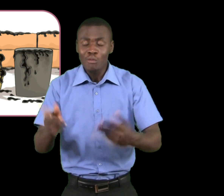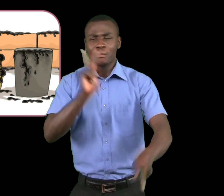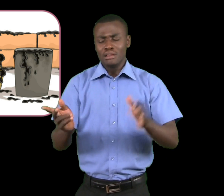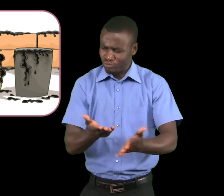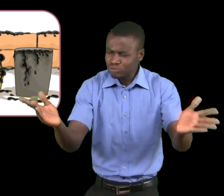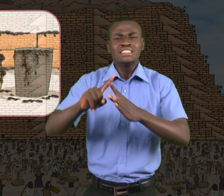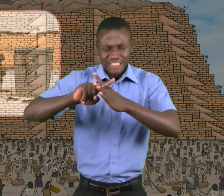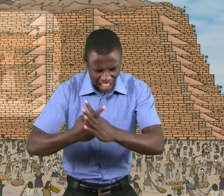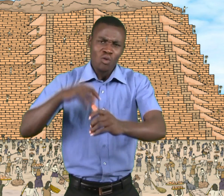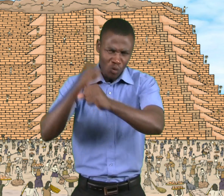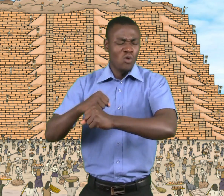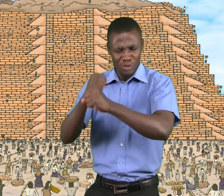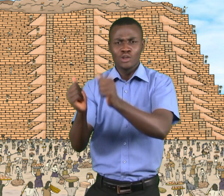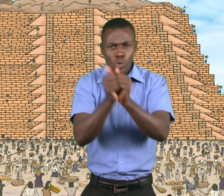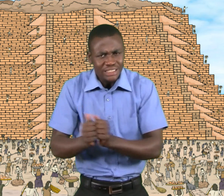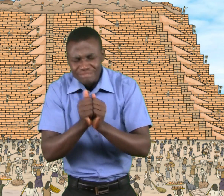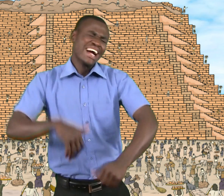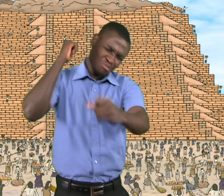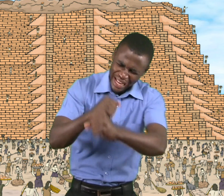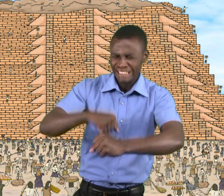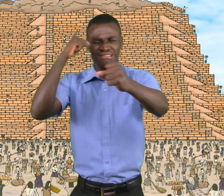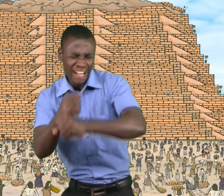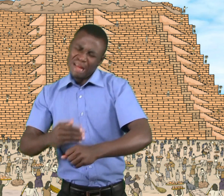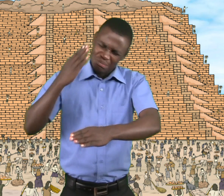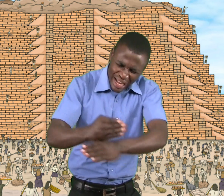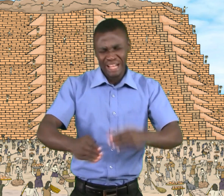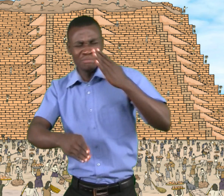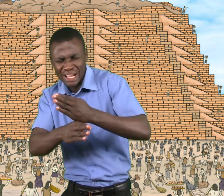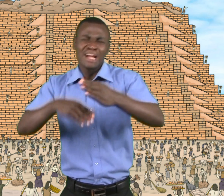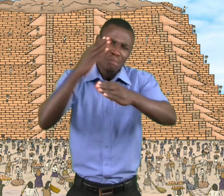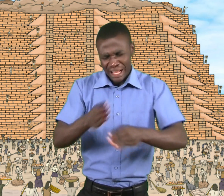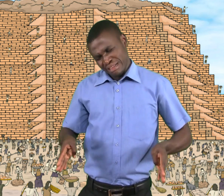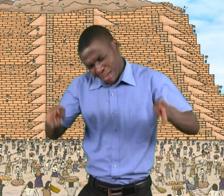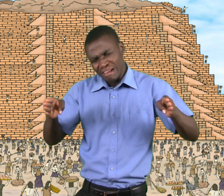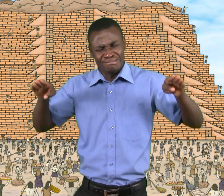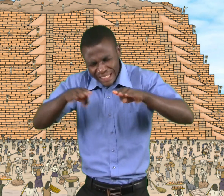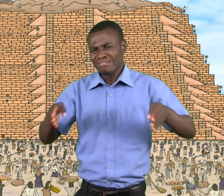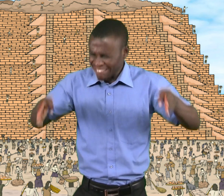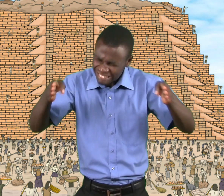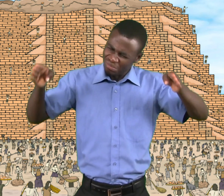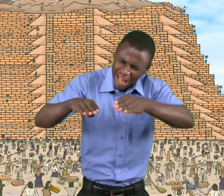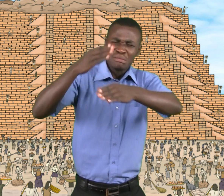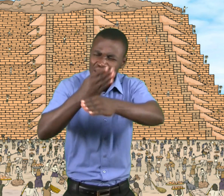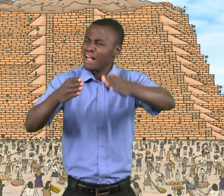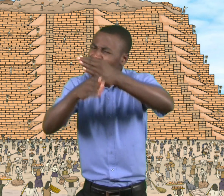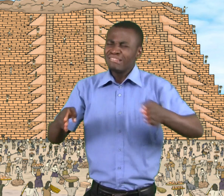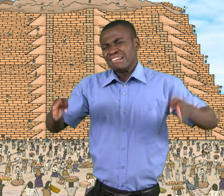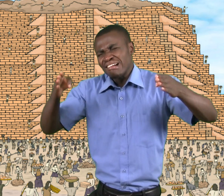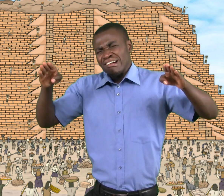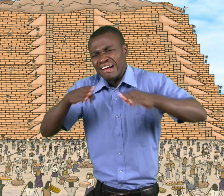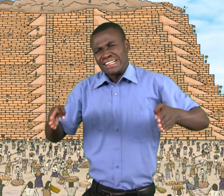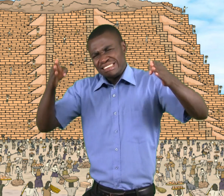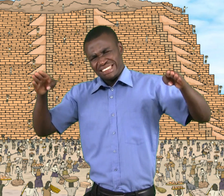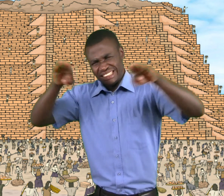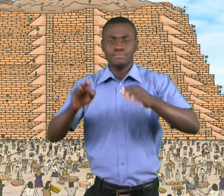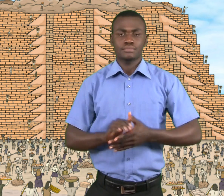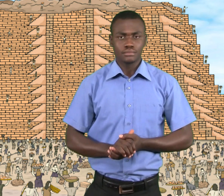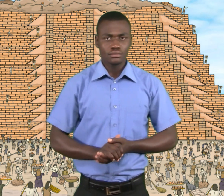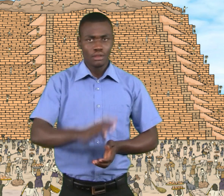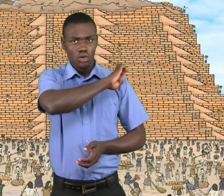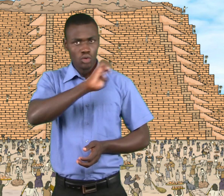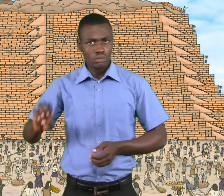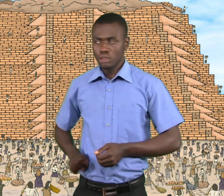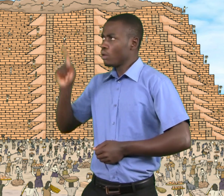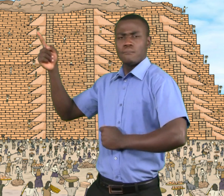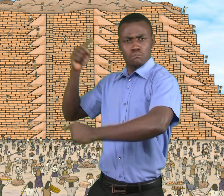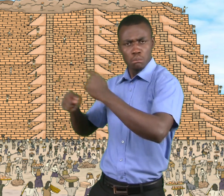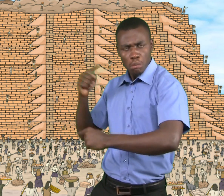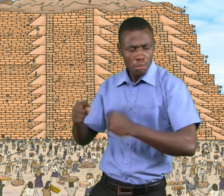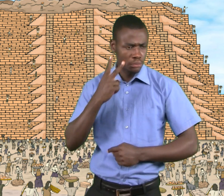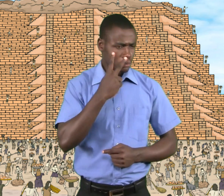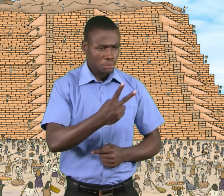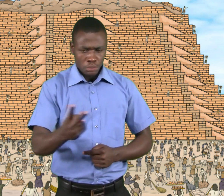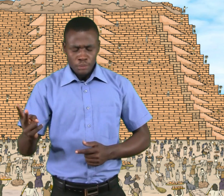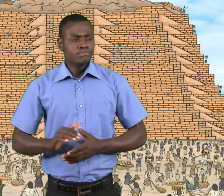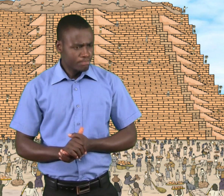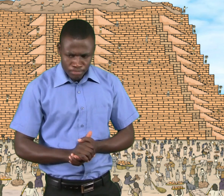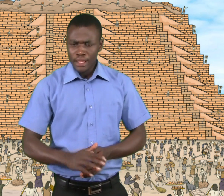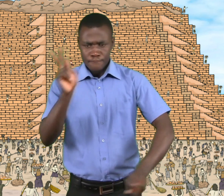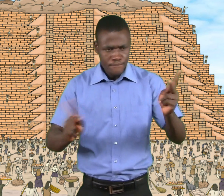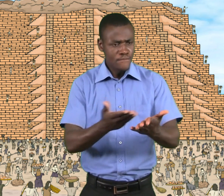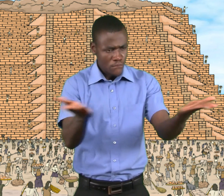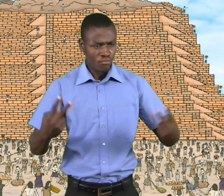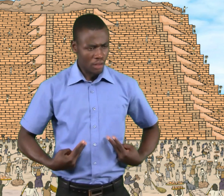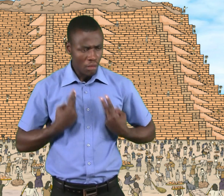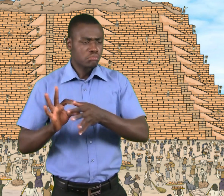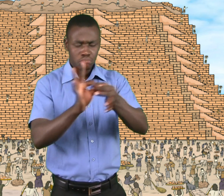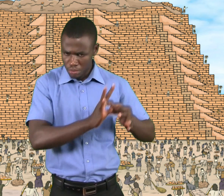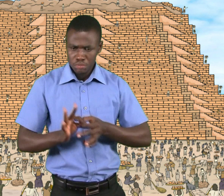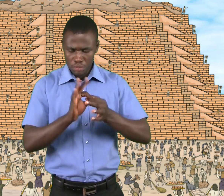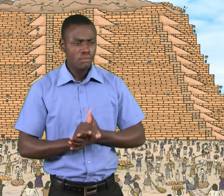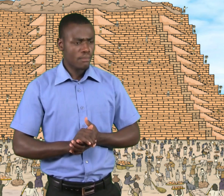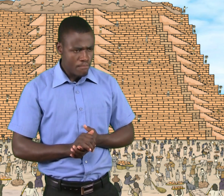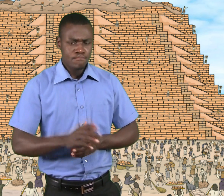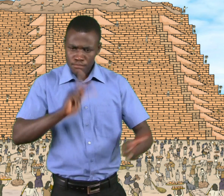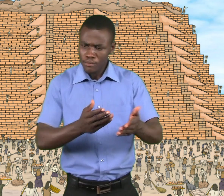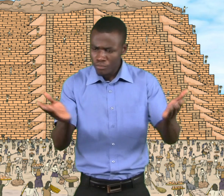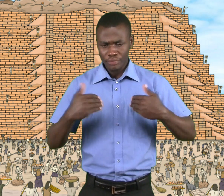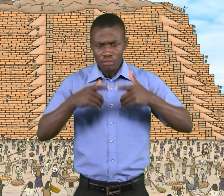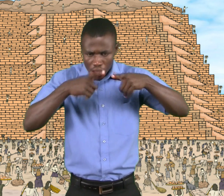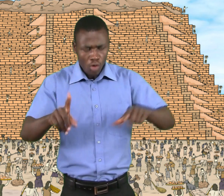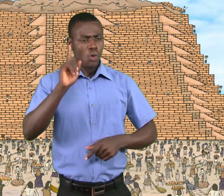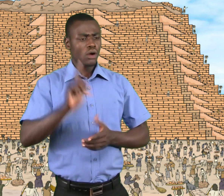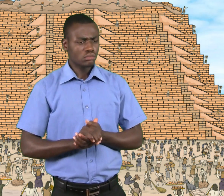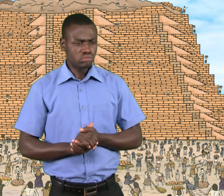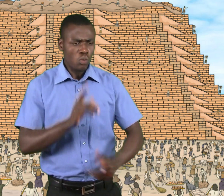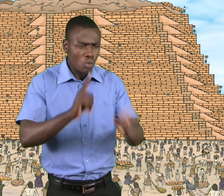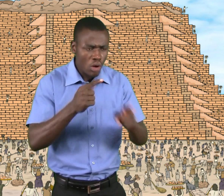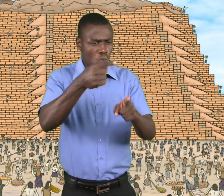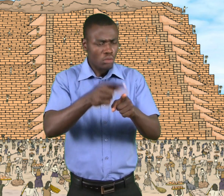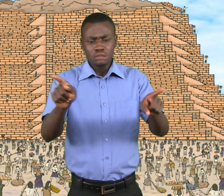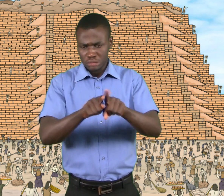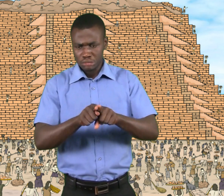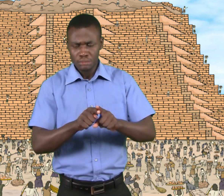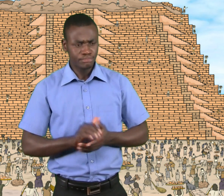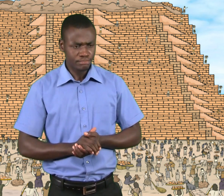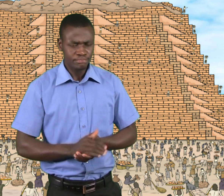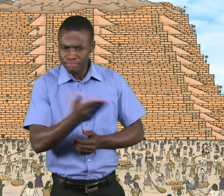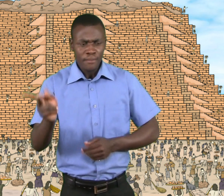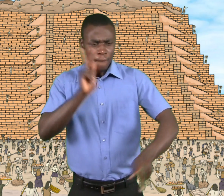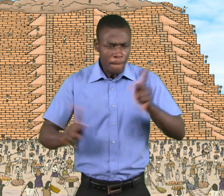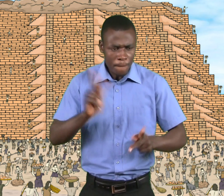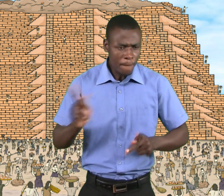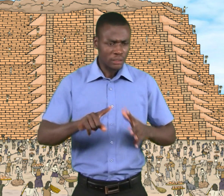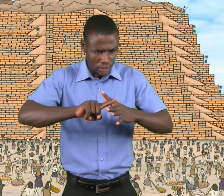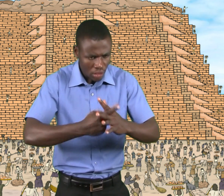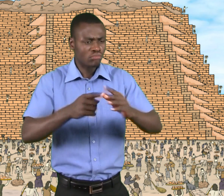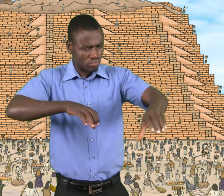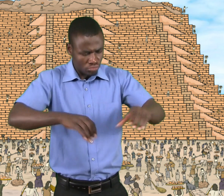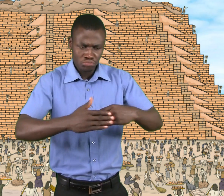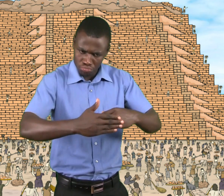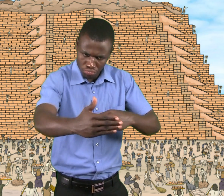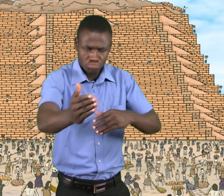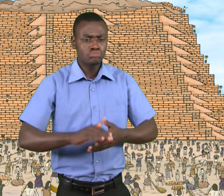“Come,” they said, “let us build for ourselves a city with a tower that reaches to the heavens, that we may make a name for ourselves and not be scattered over the face of all the earth.”